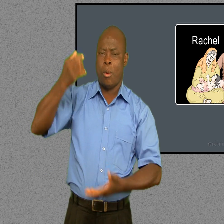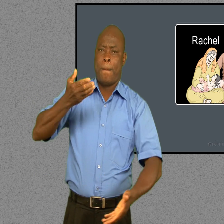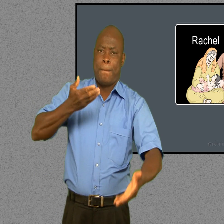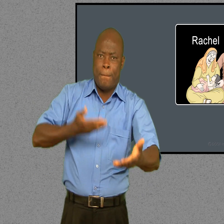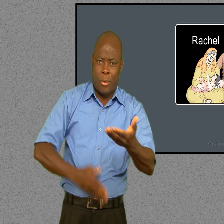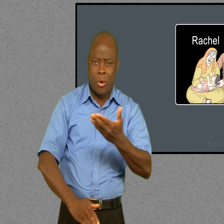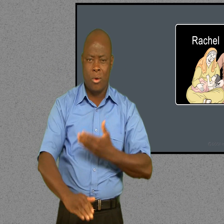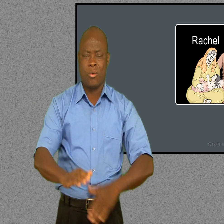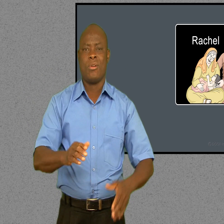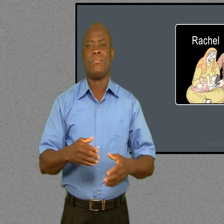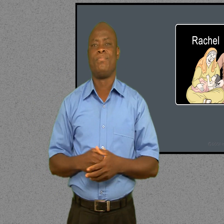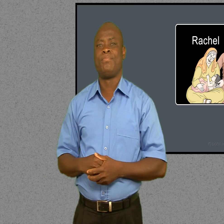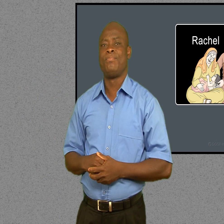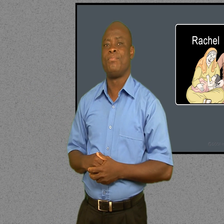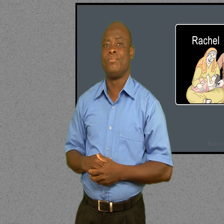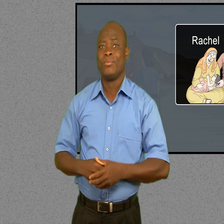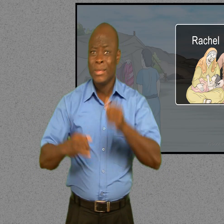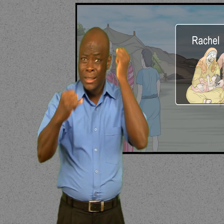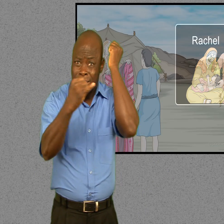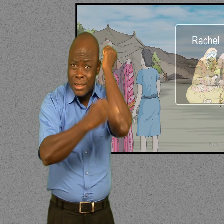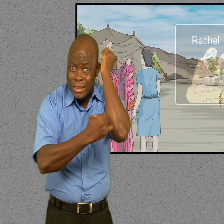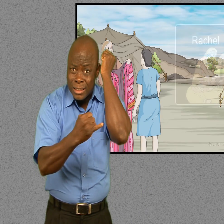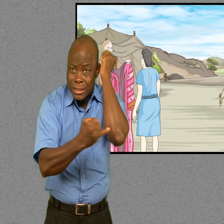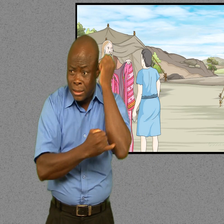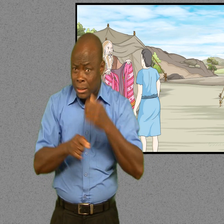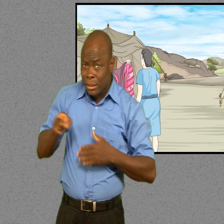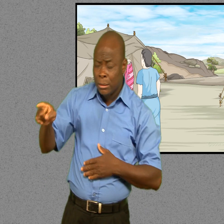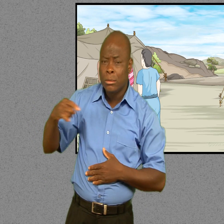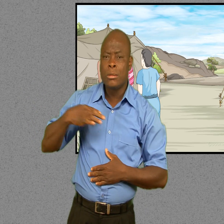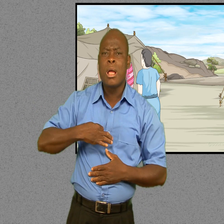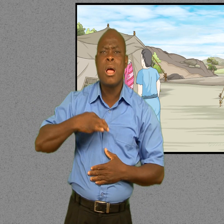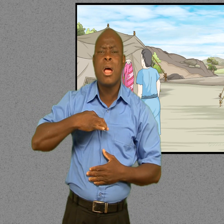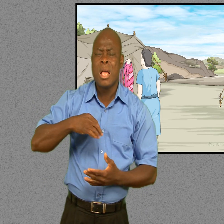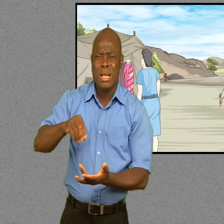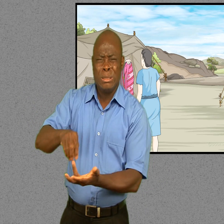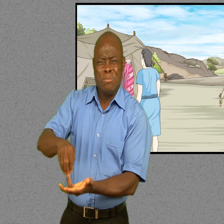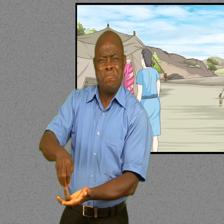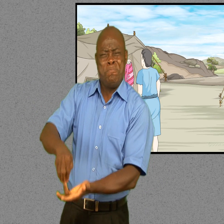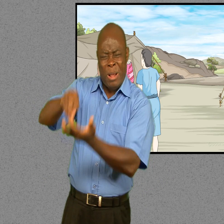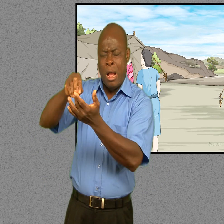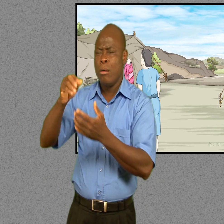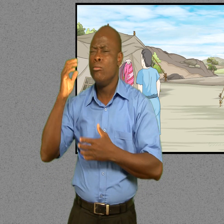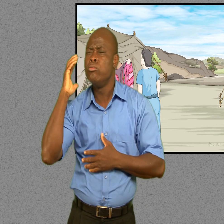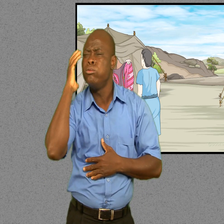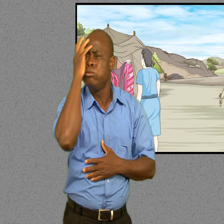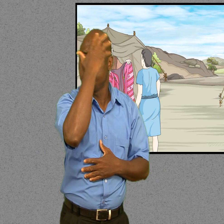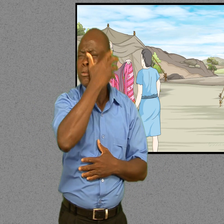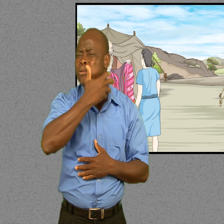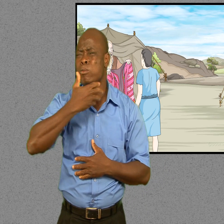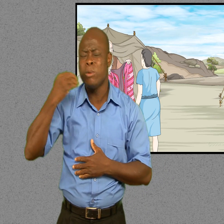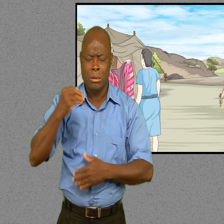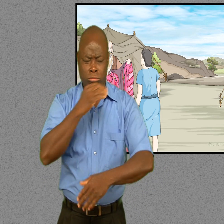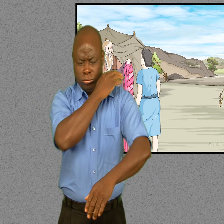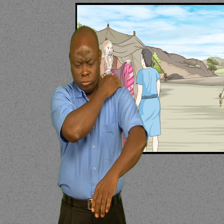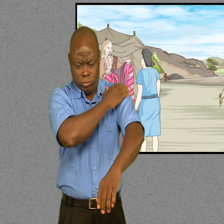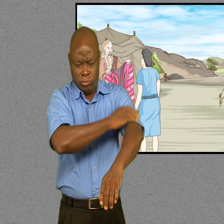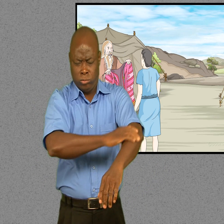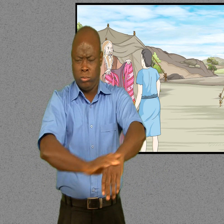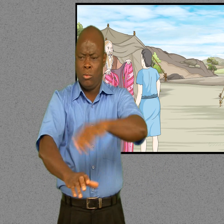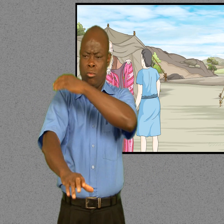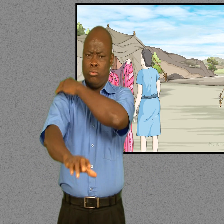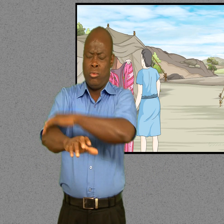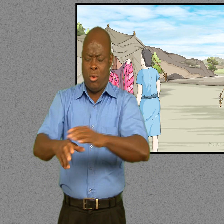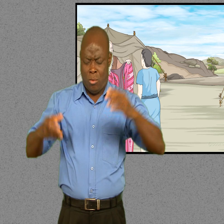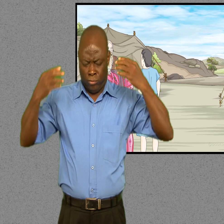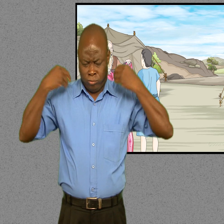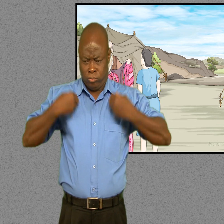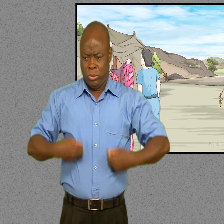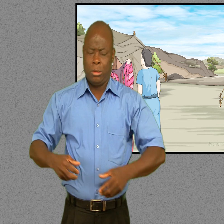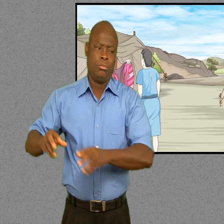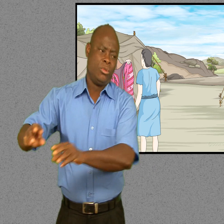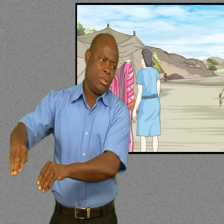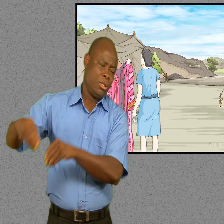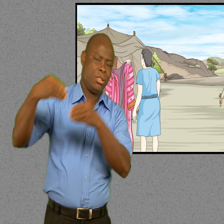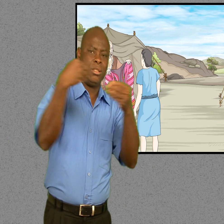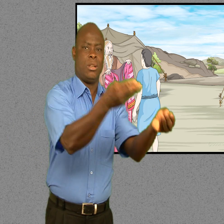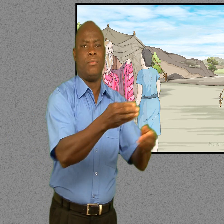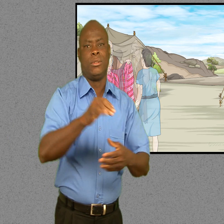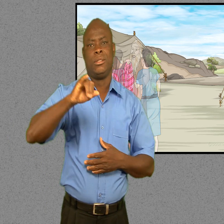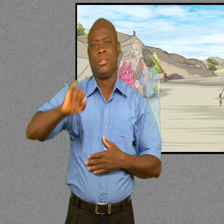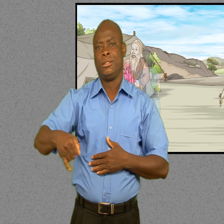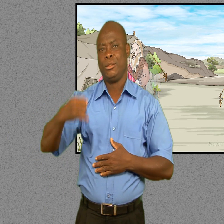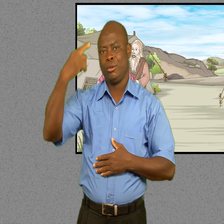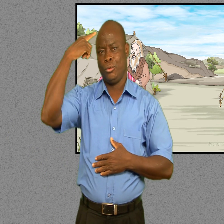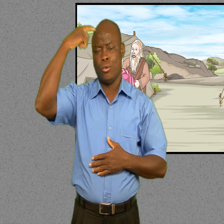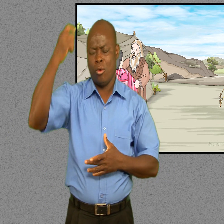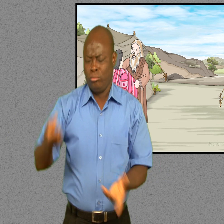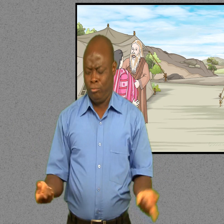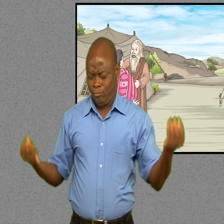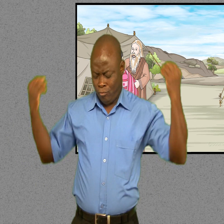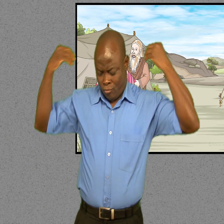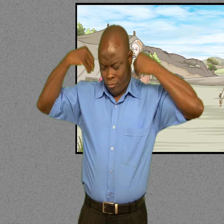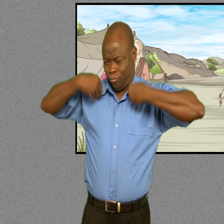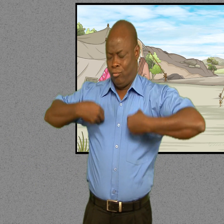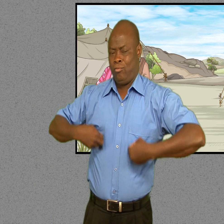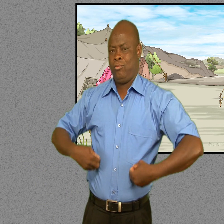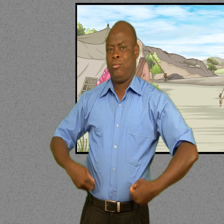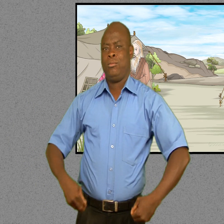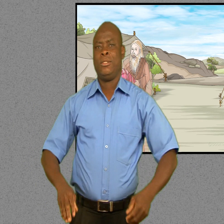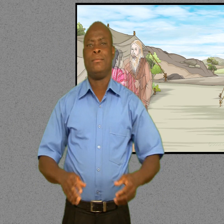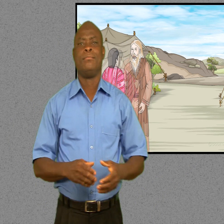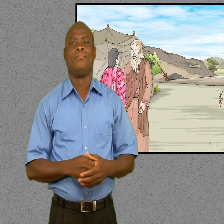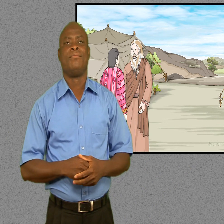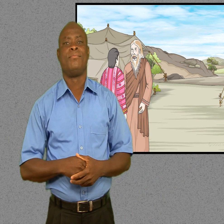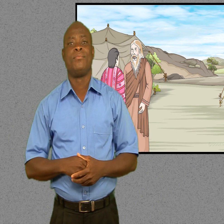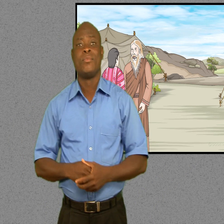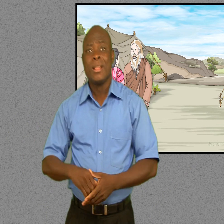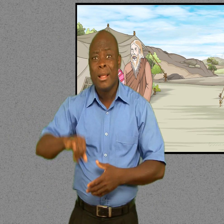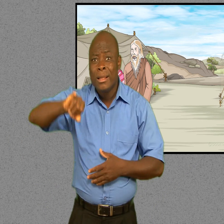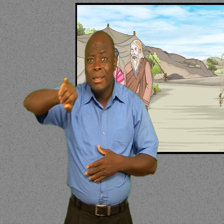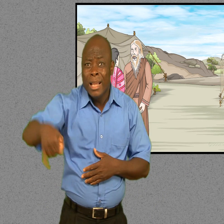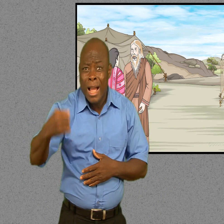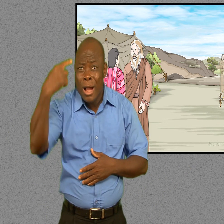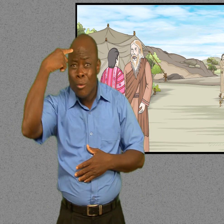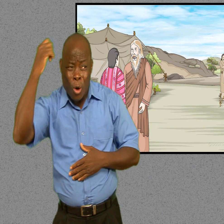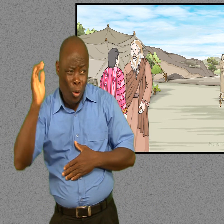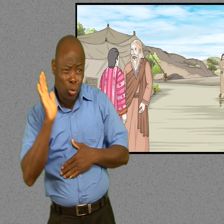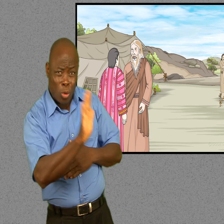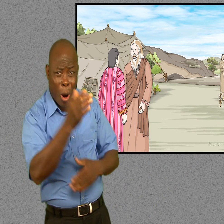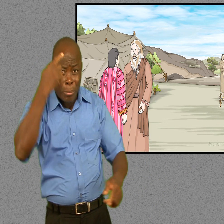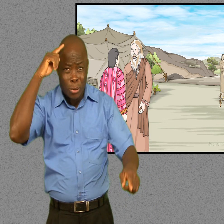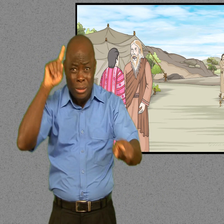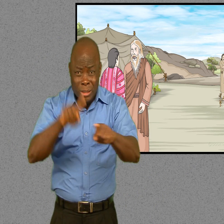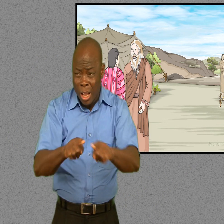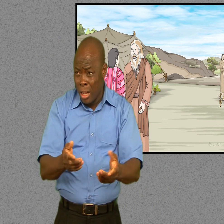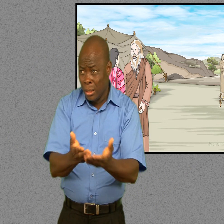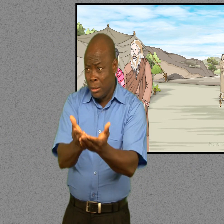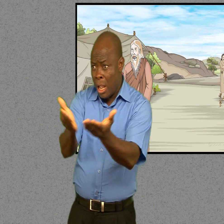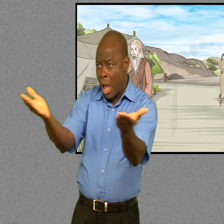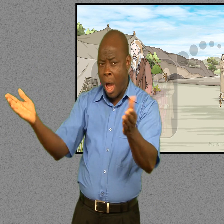so he made him a robe of many colors.